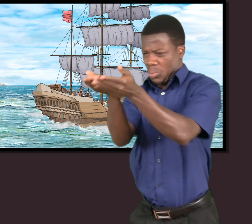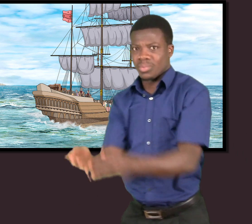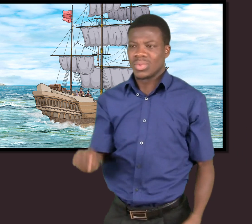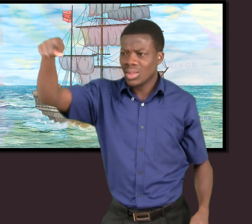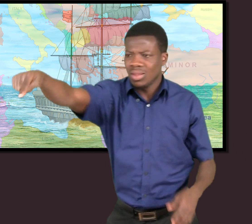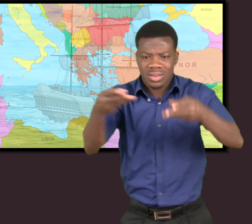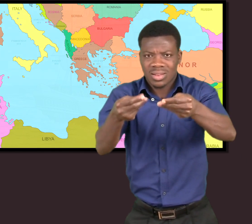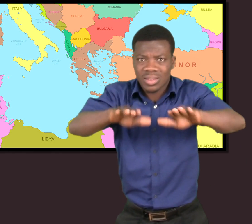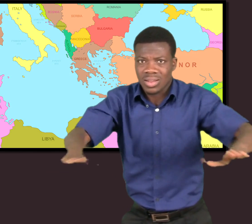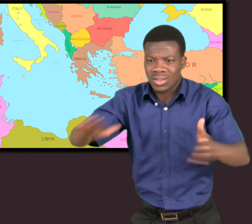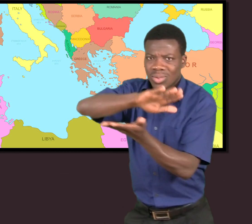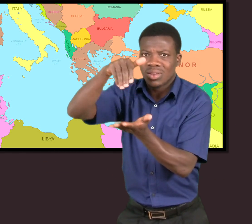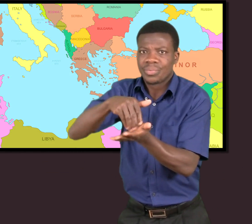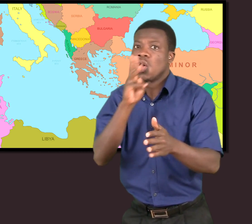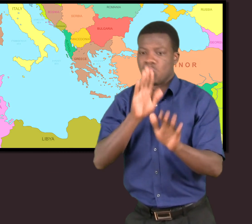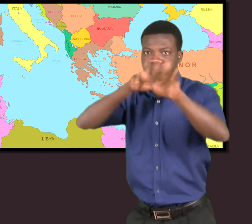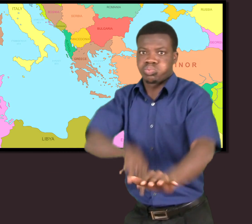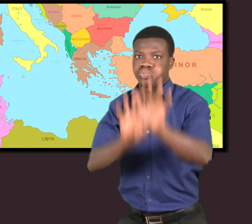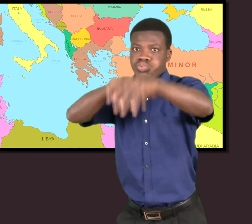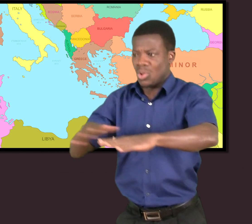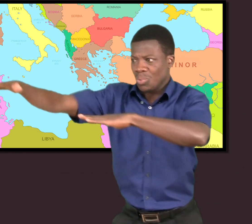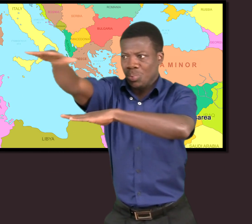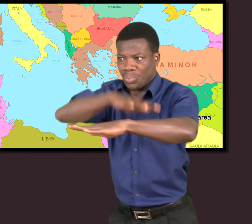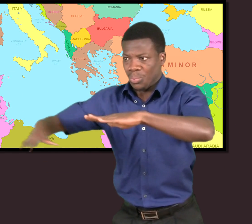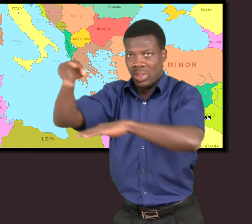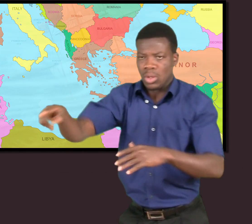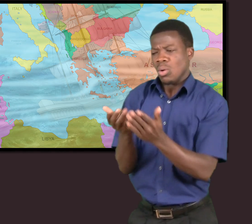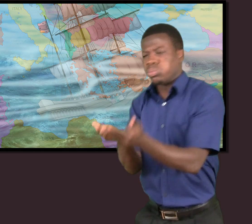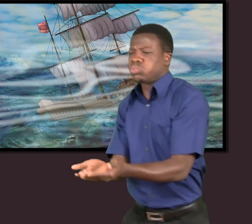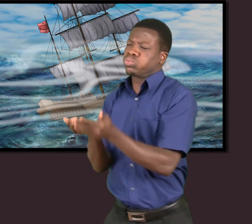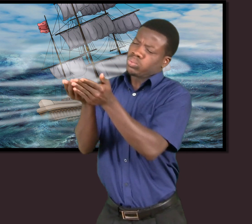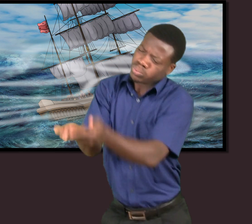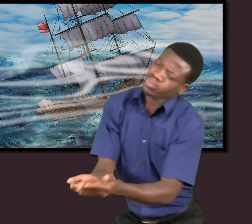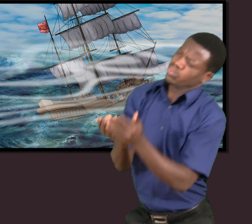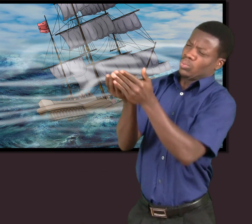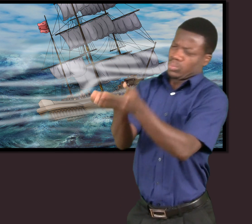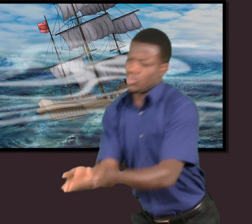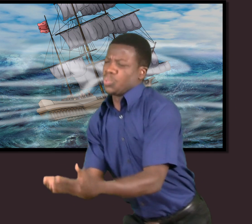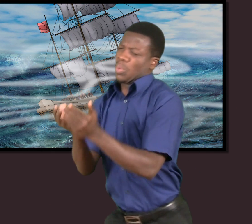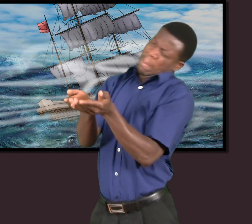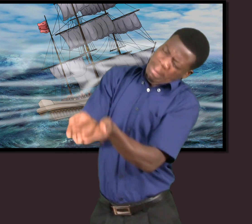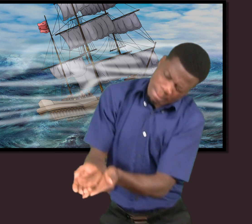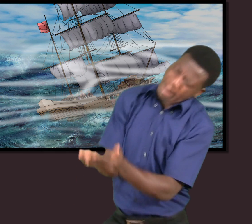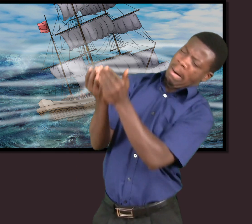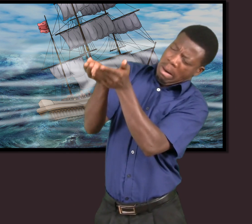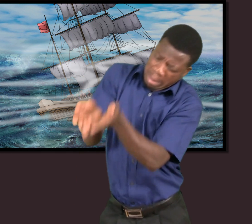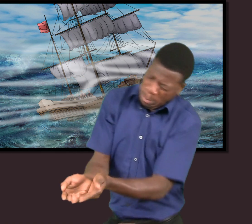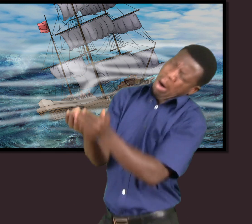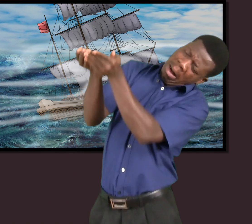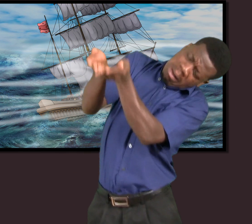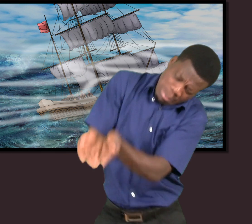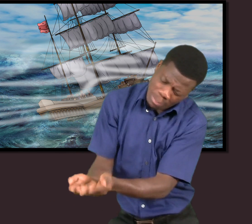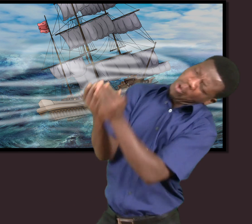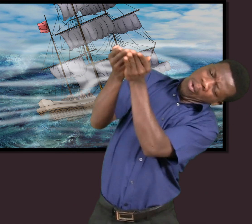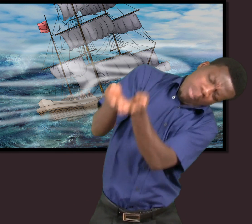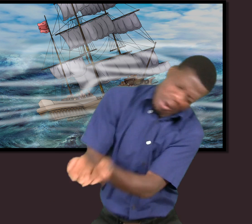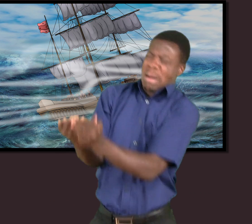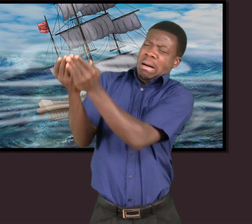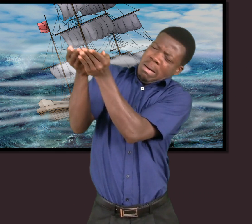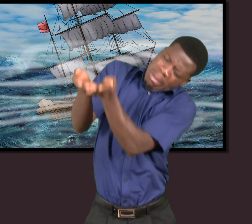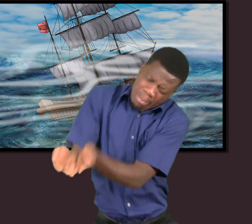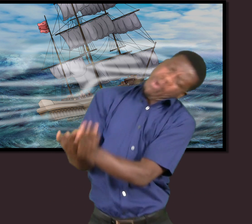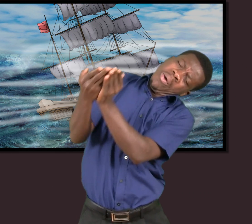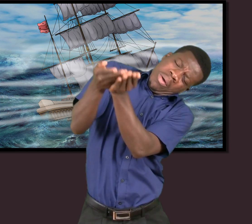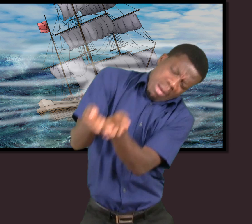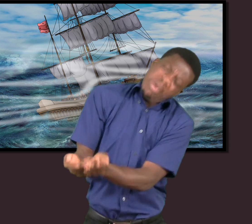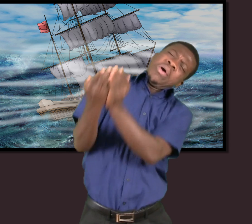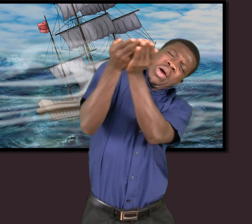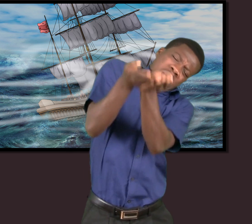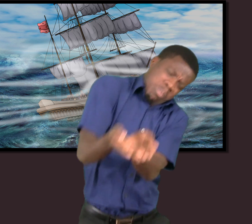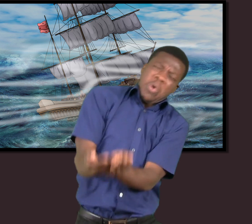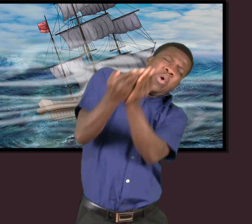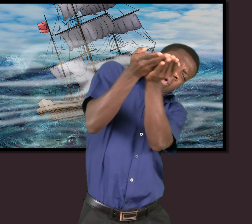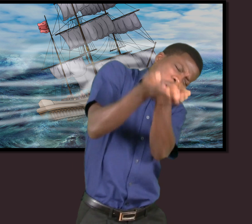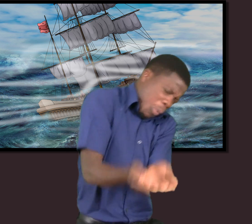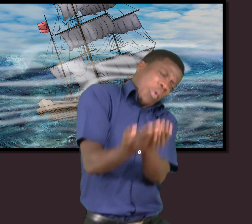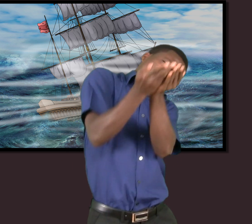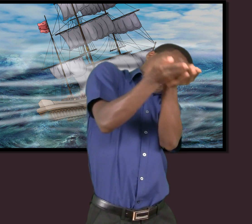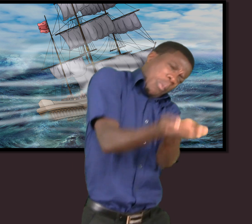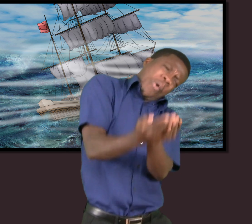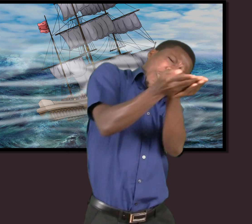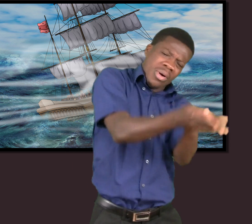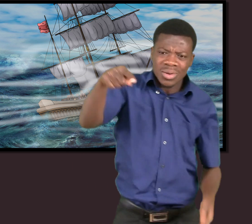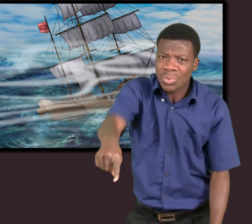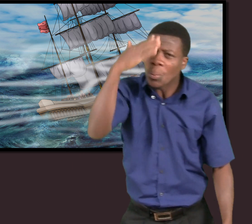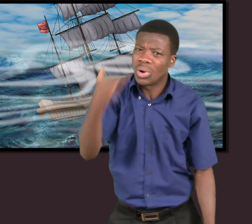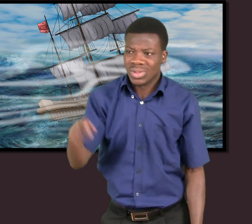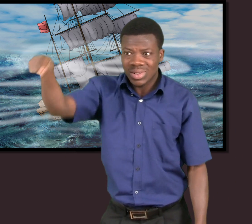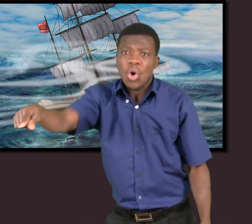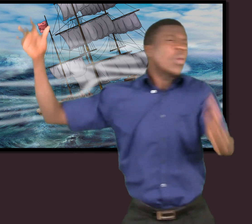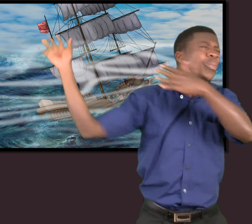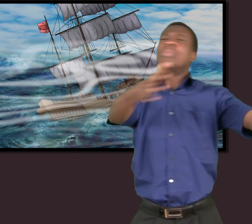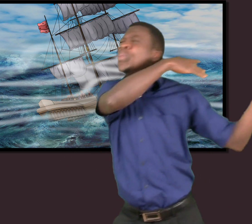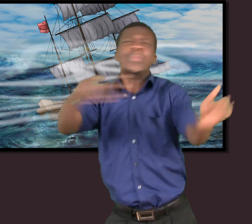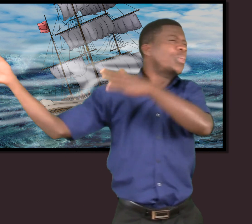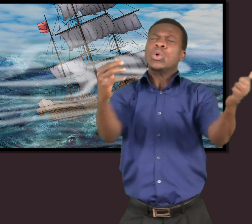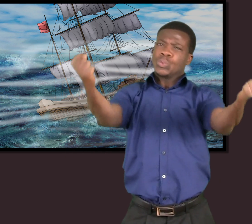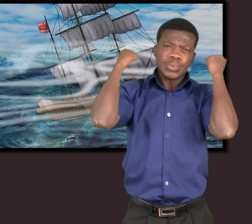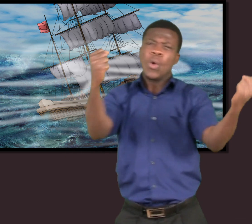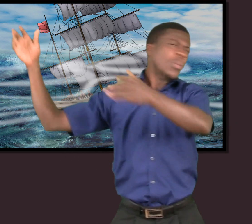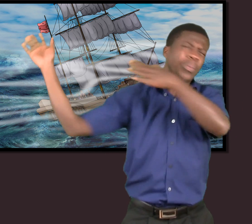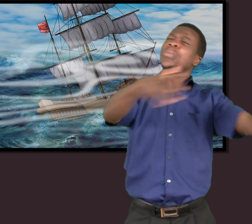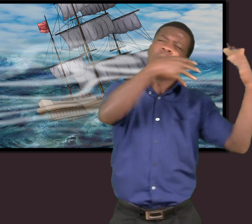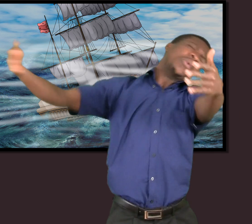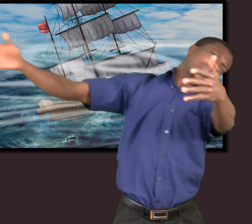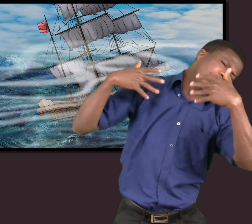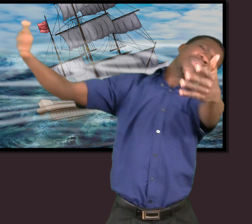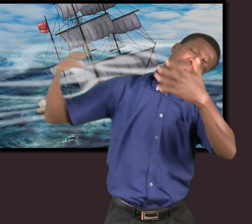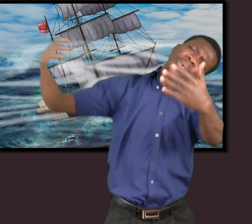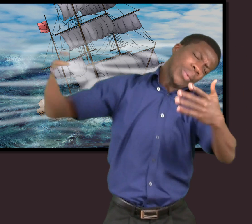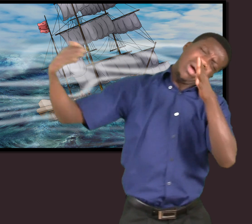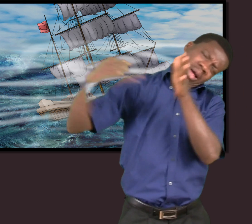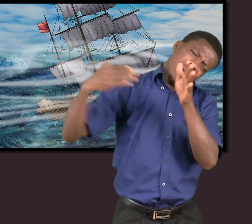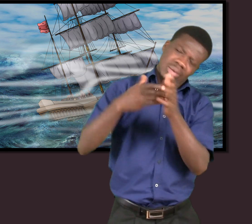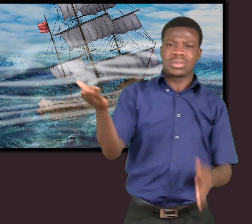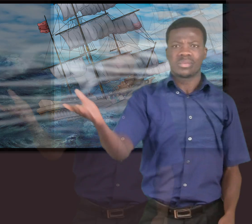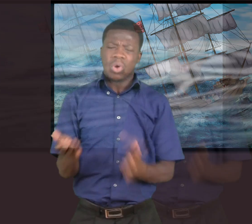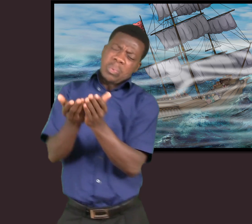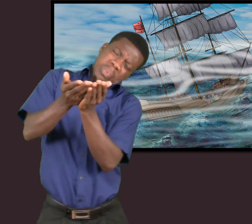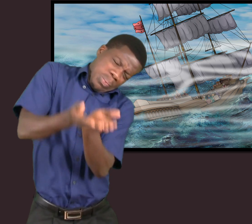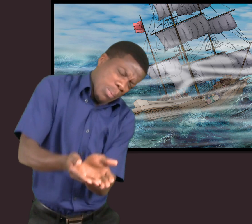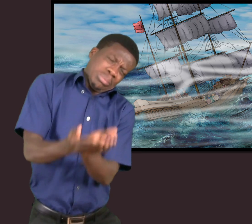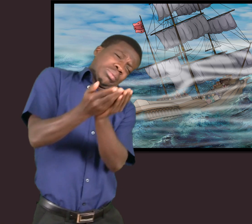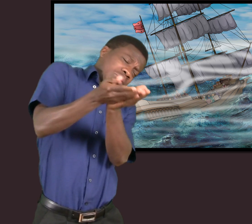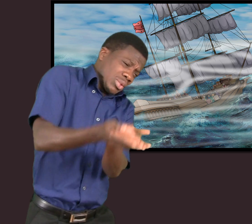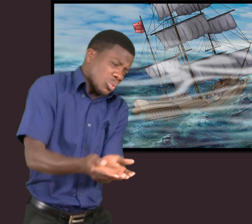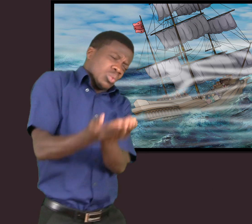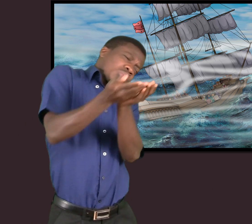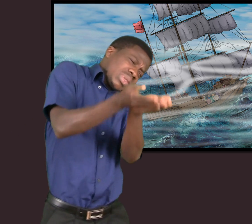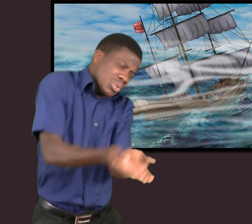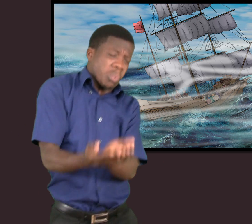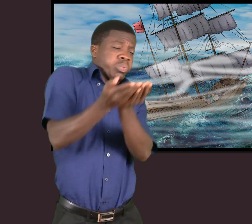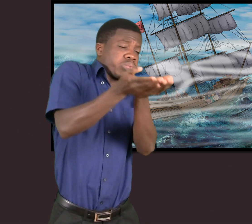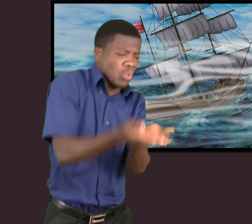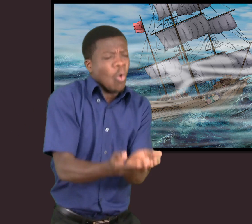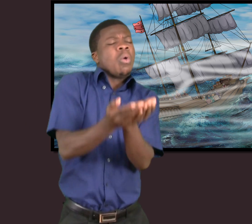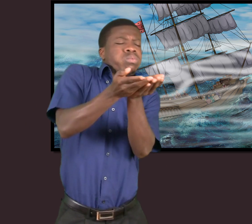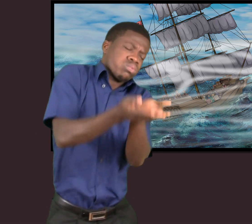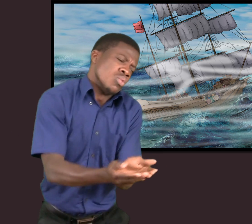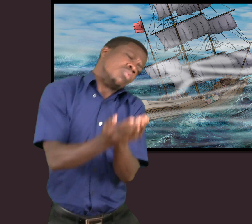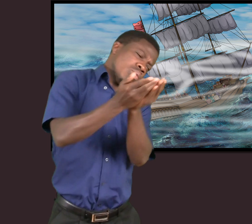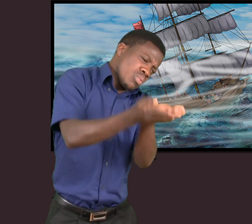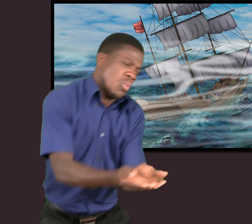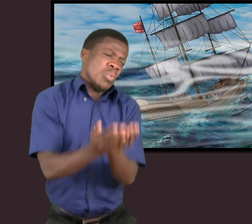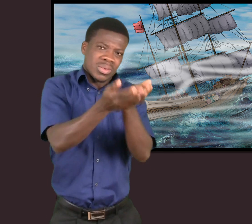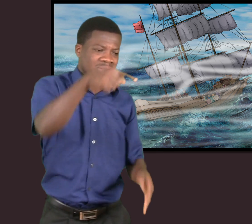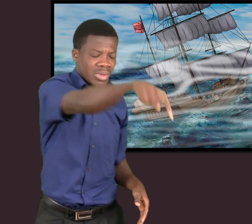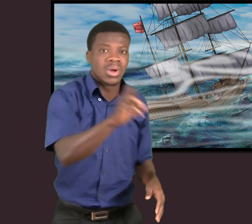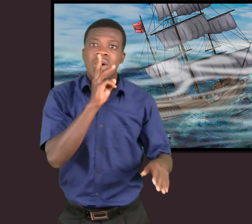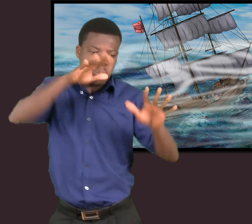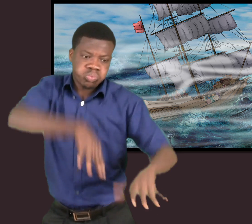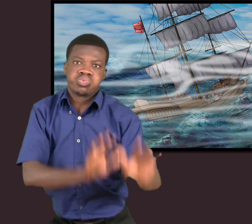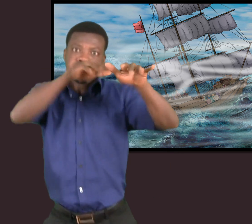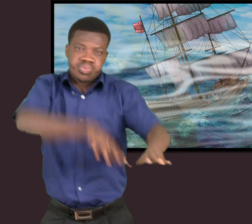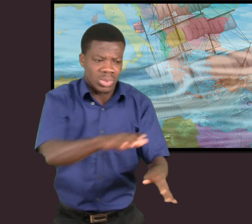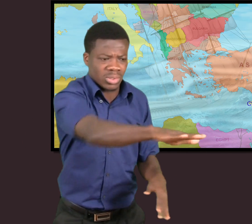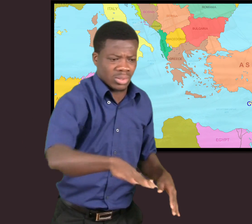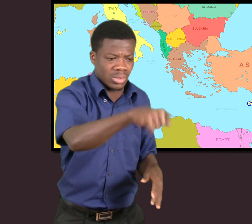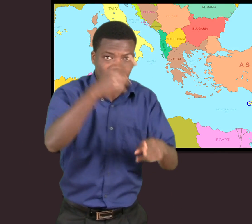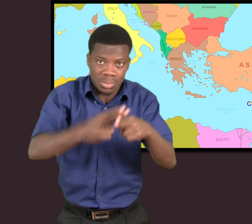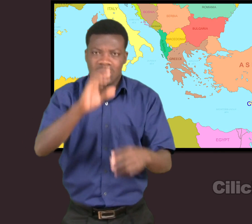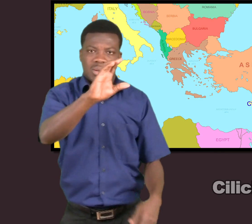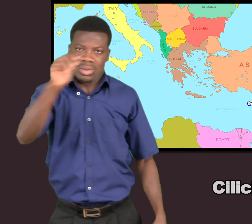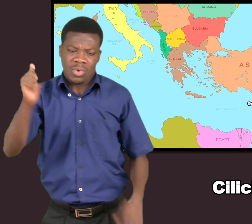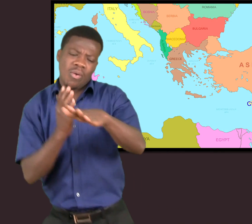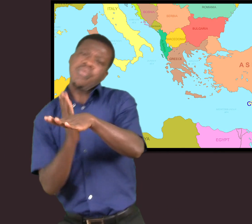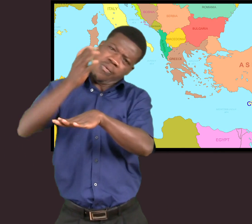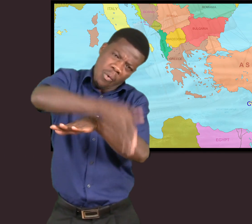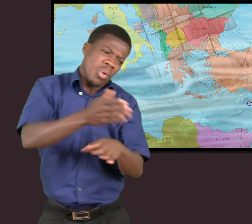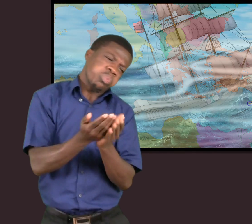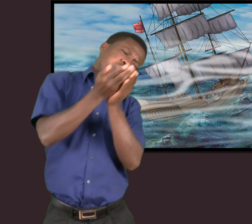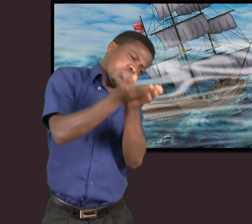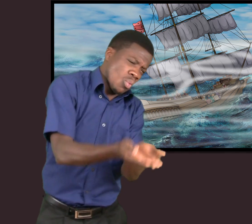After putting out from there, we sailed to the lee of Cyprus because the winds were against us.